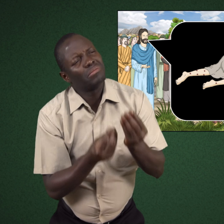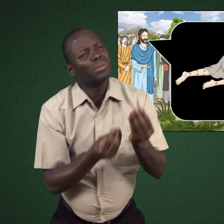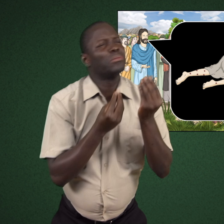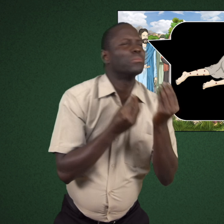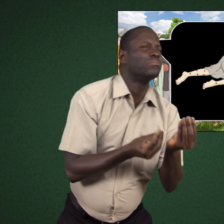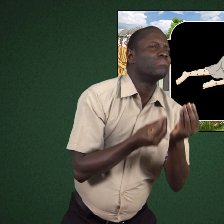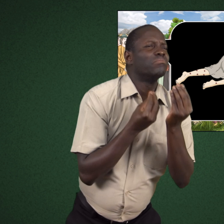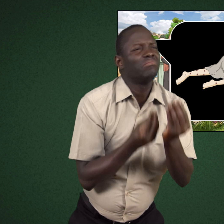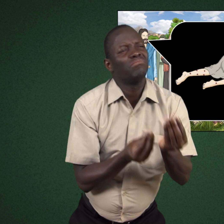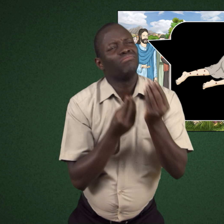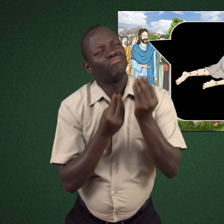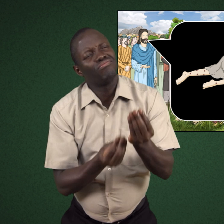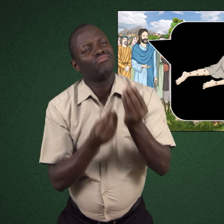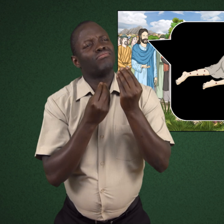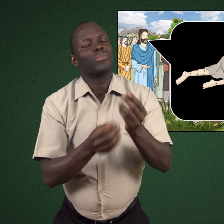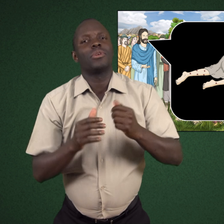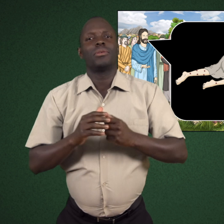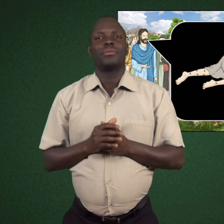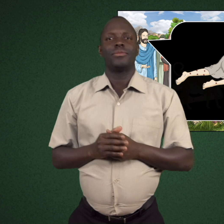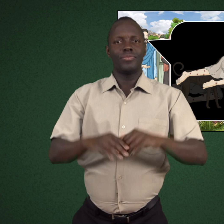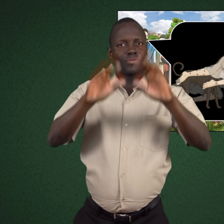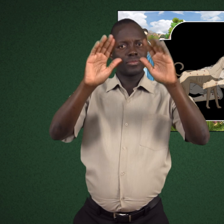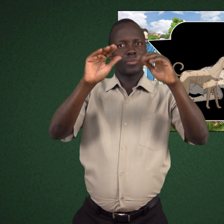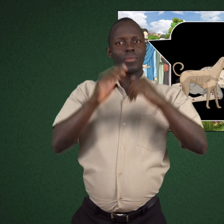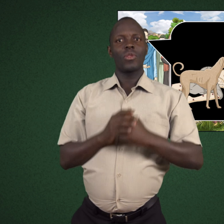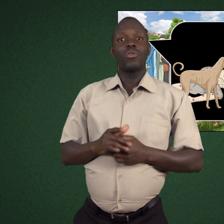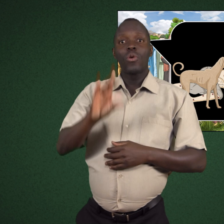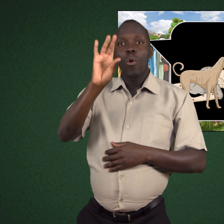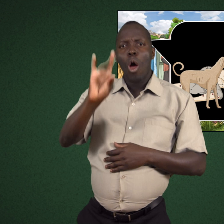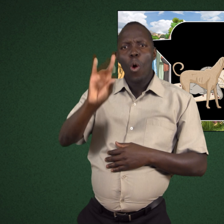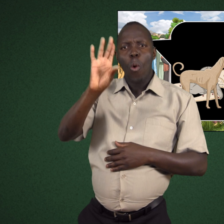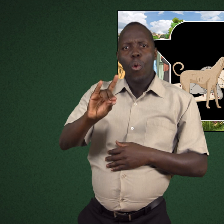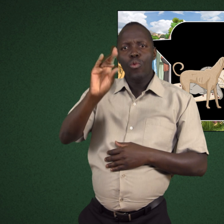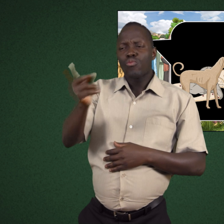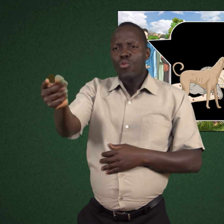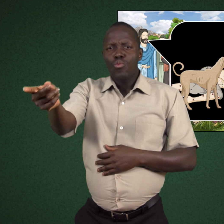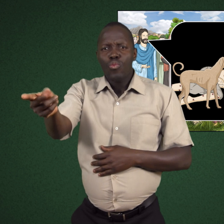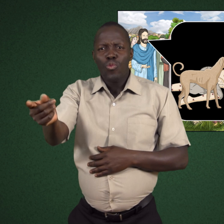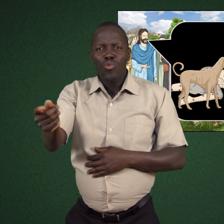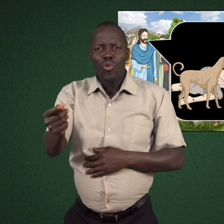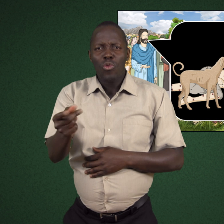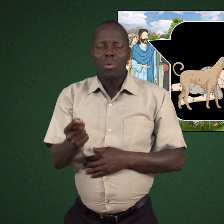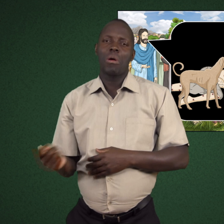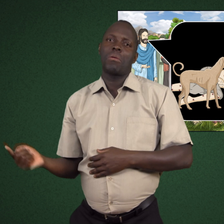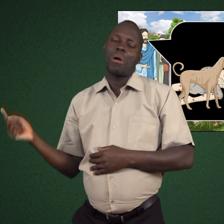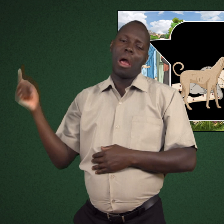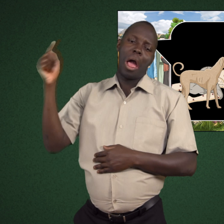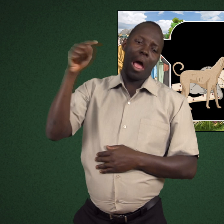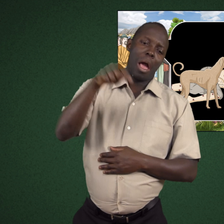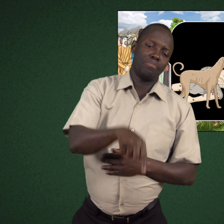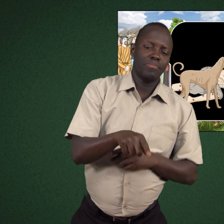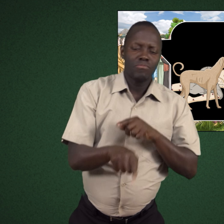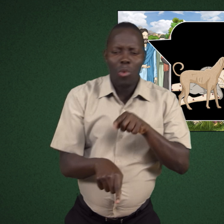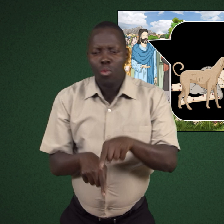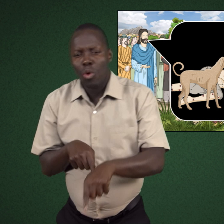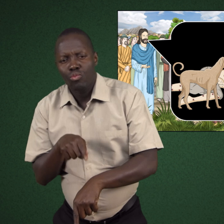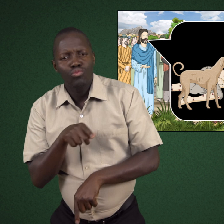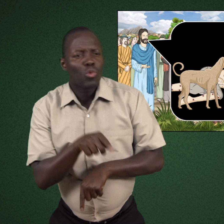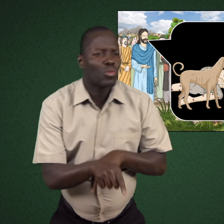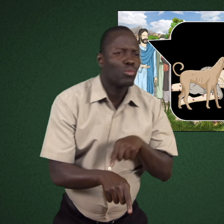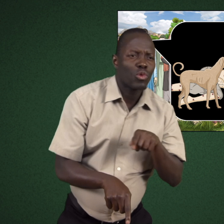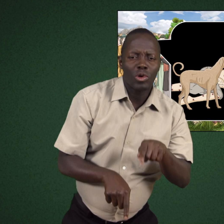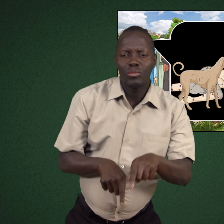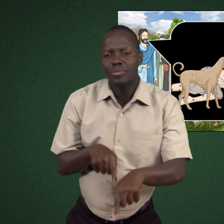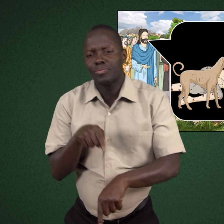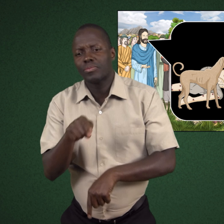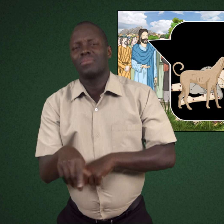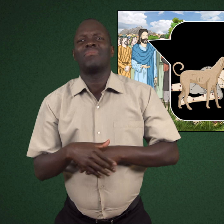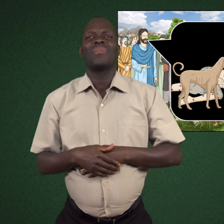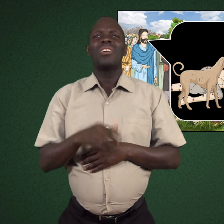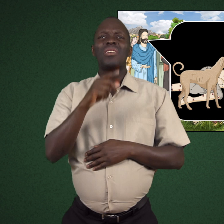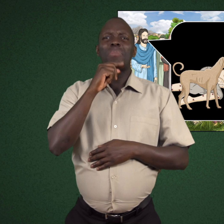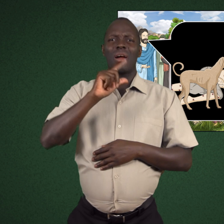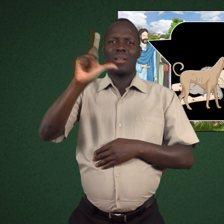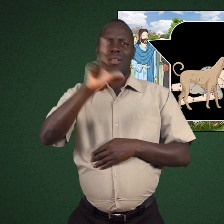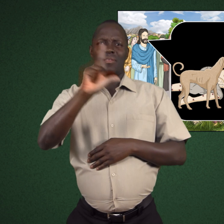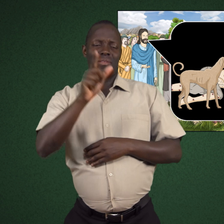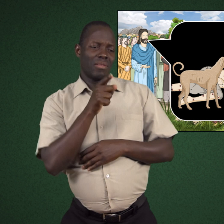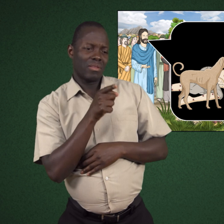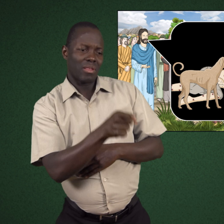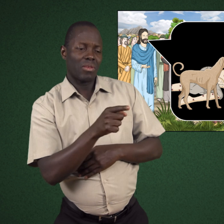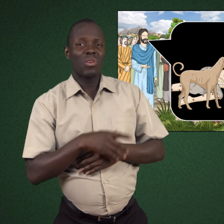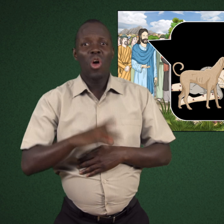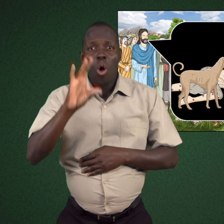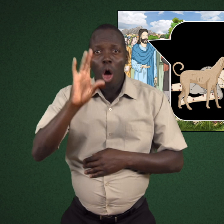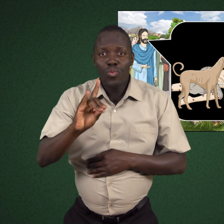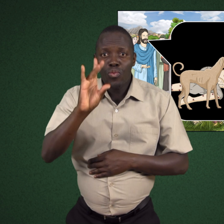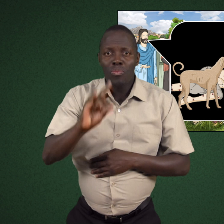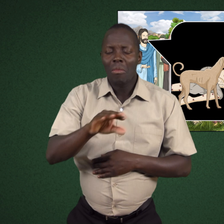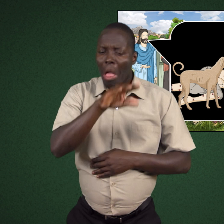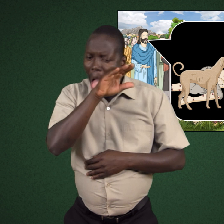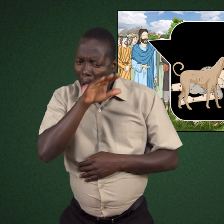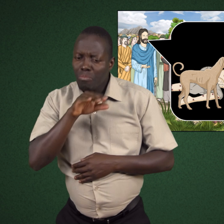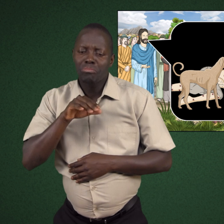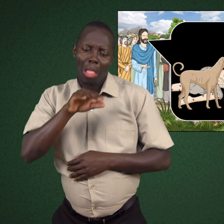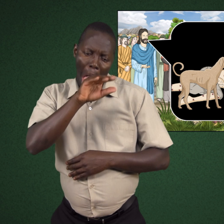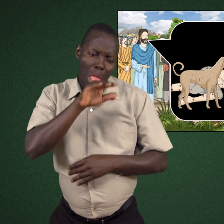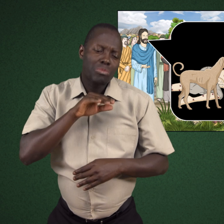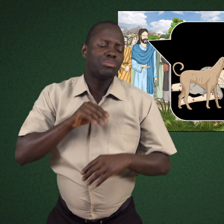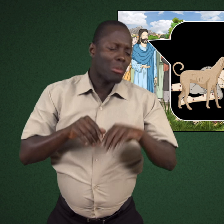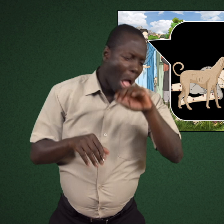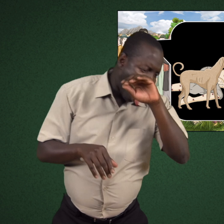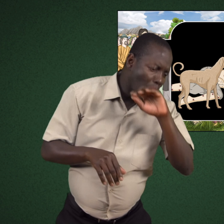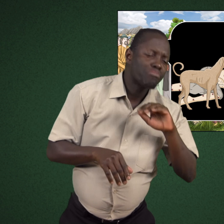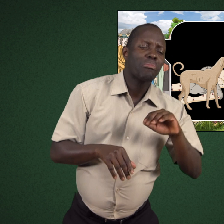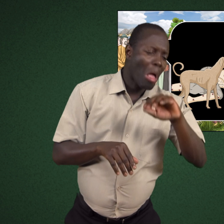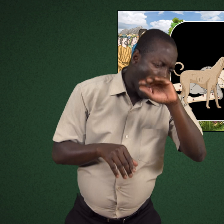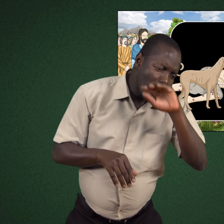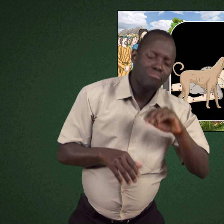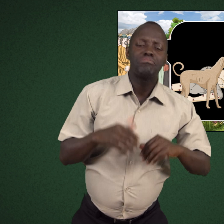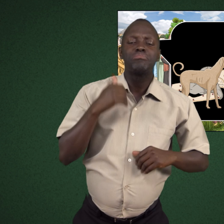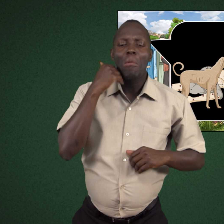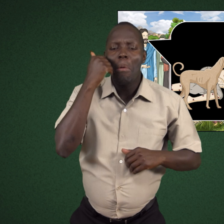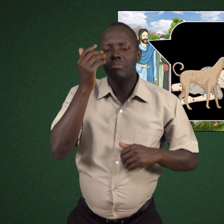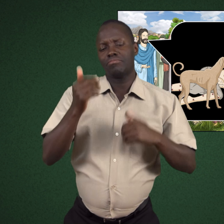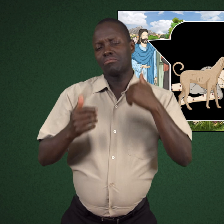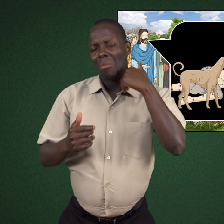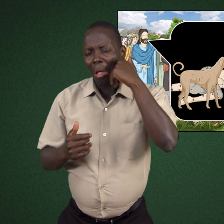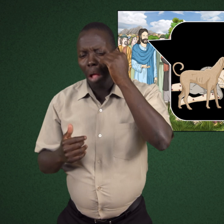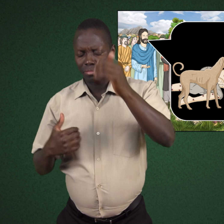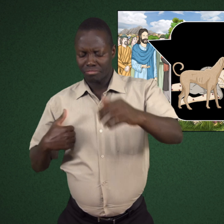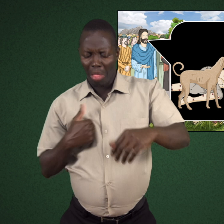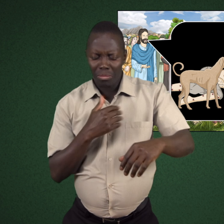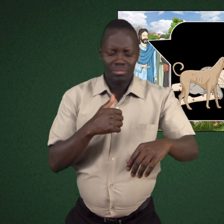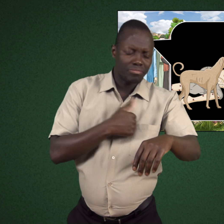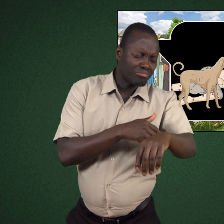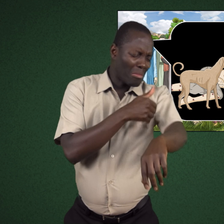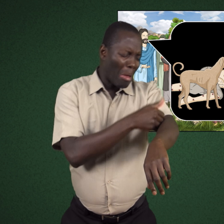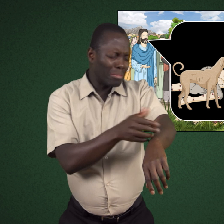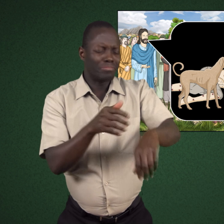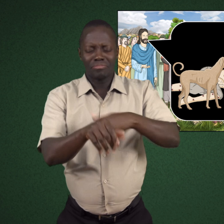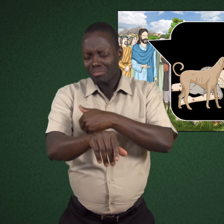Even the dogs came and licked his sores.